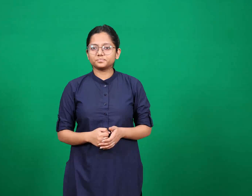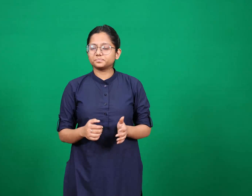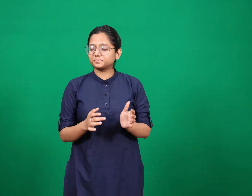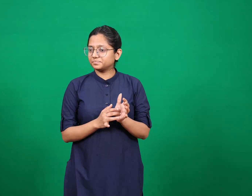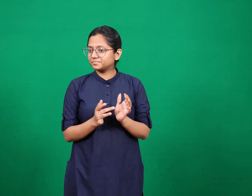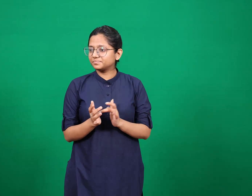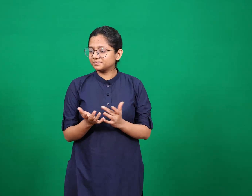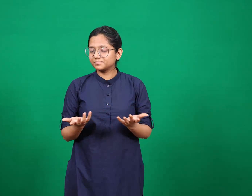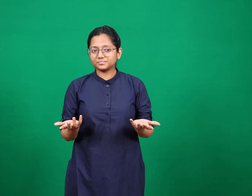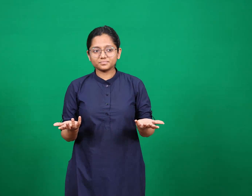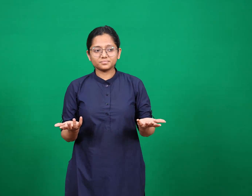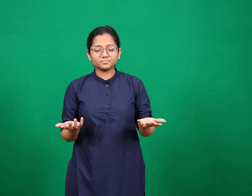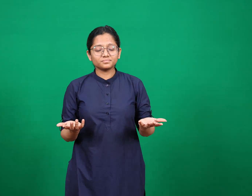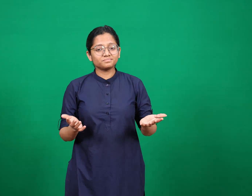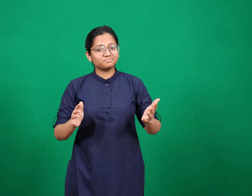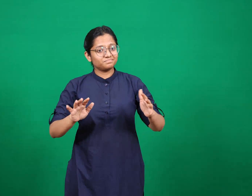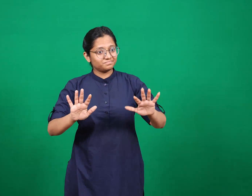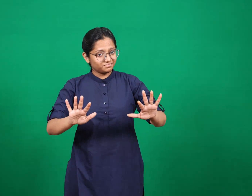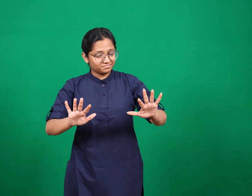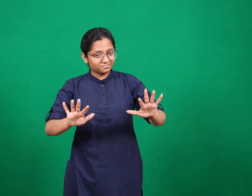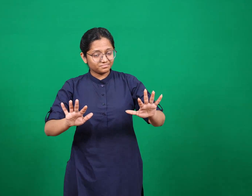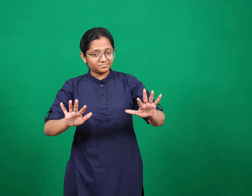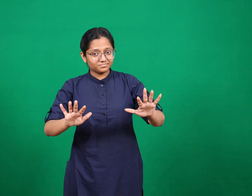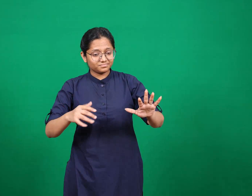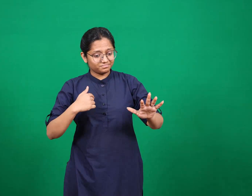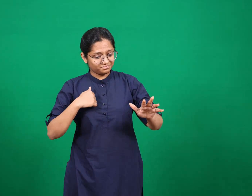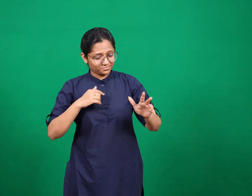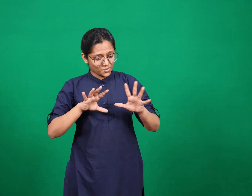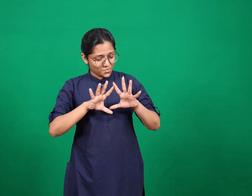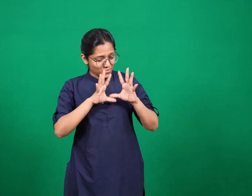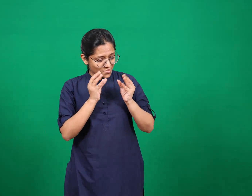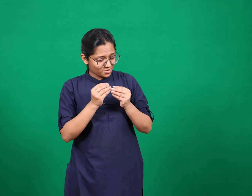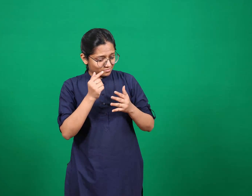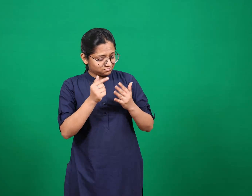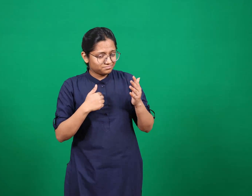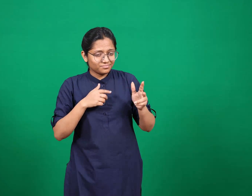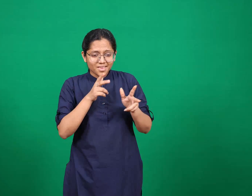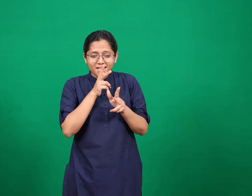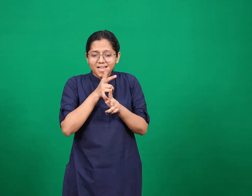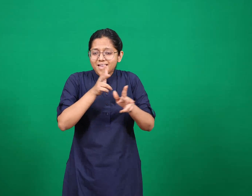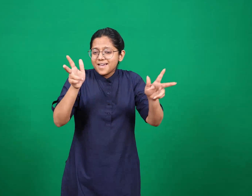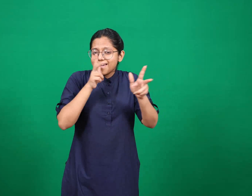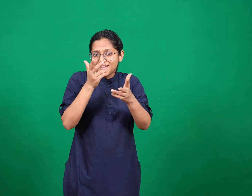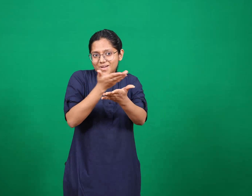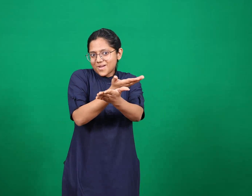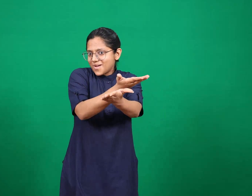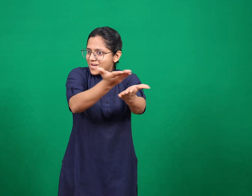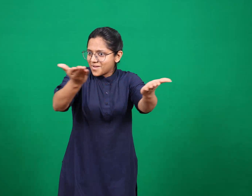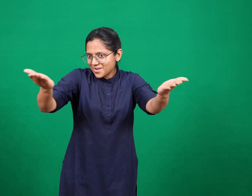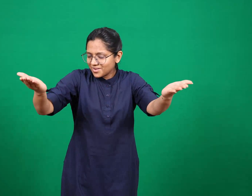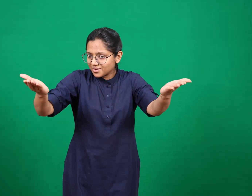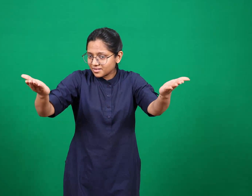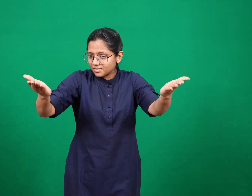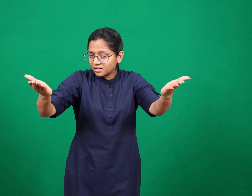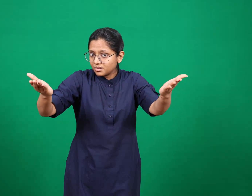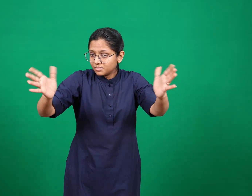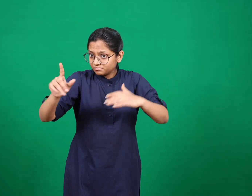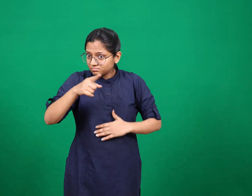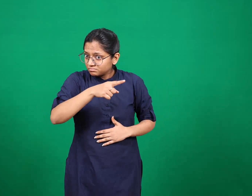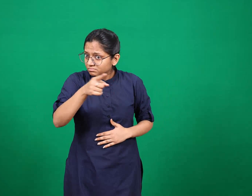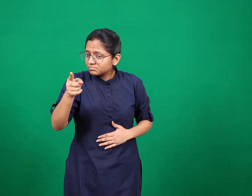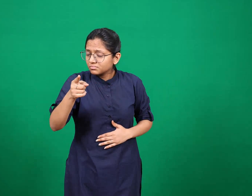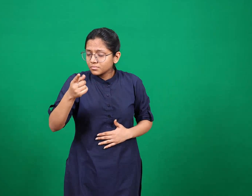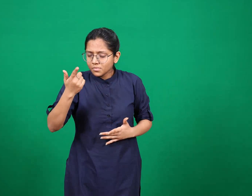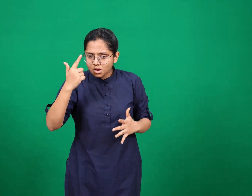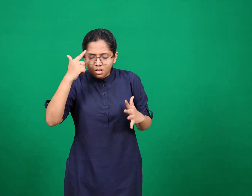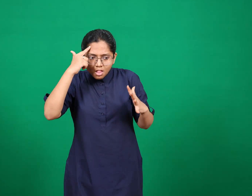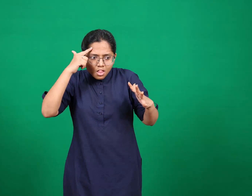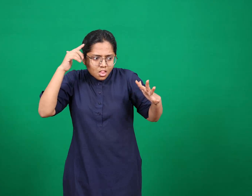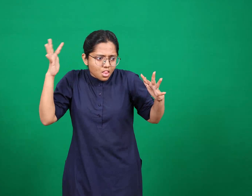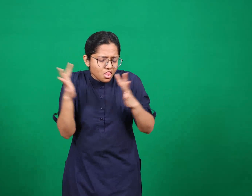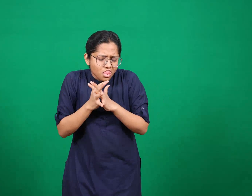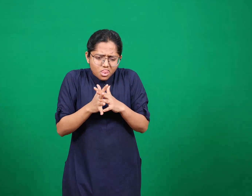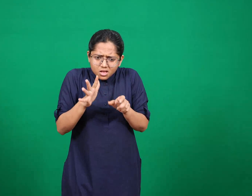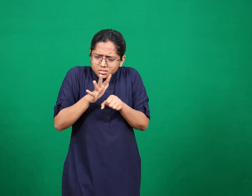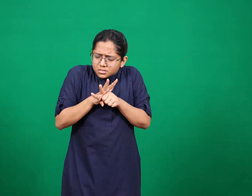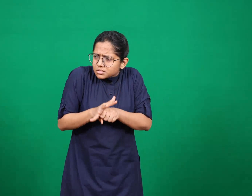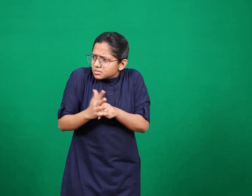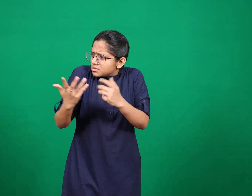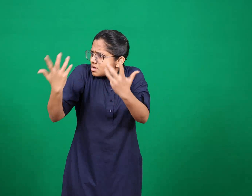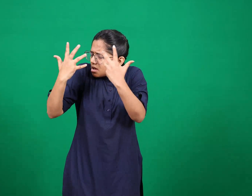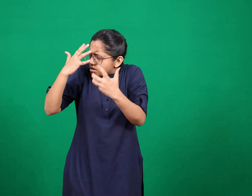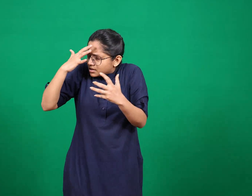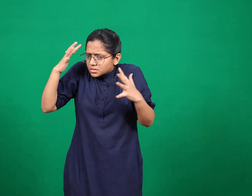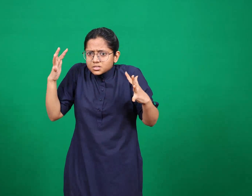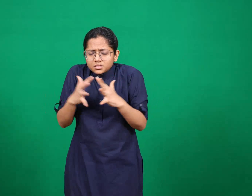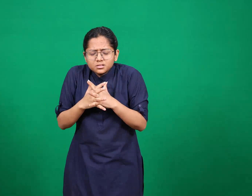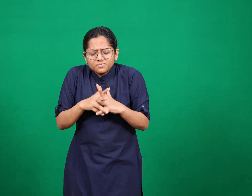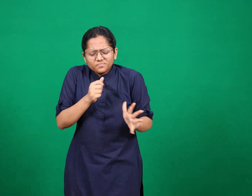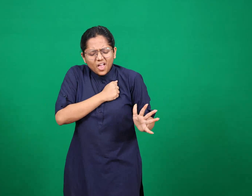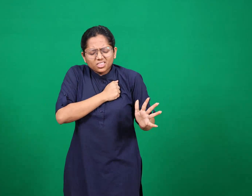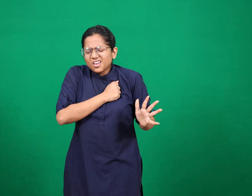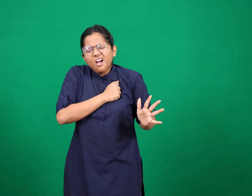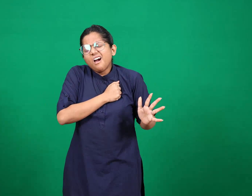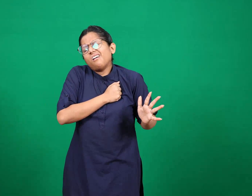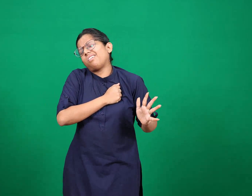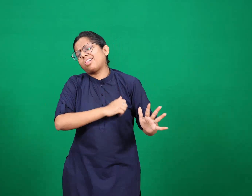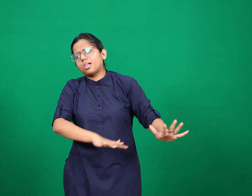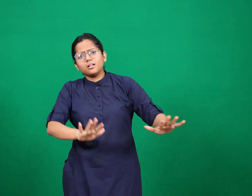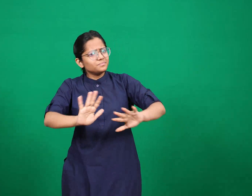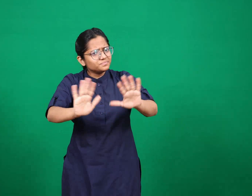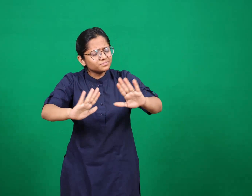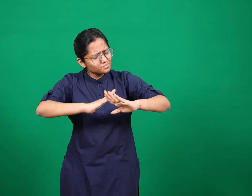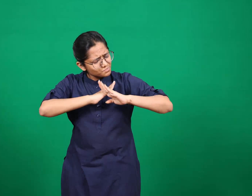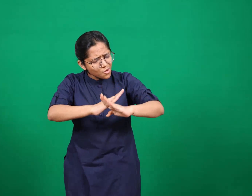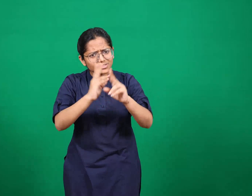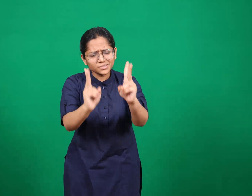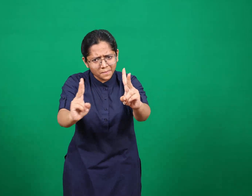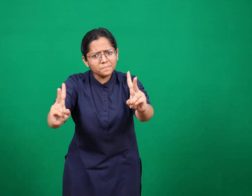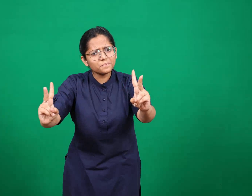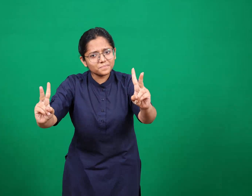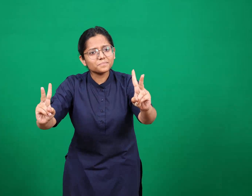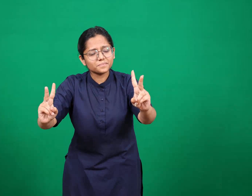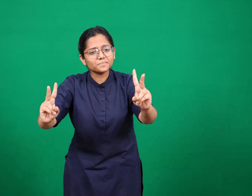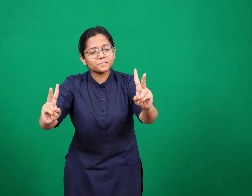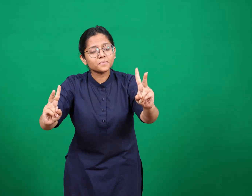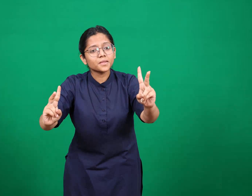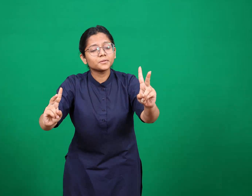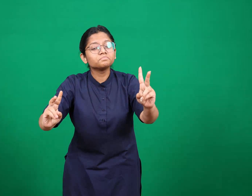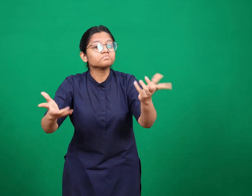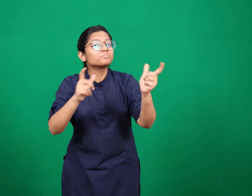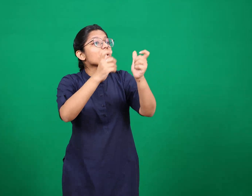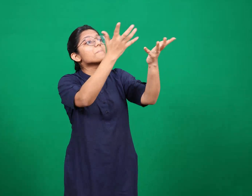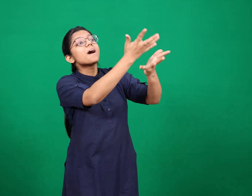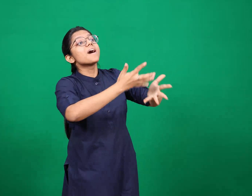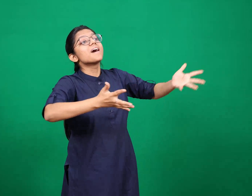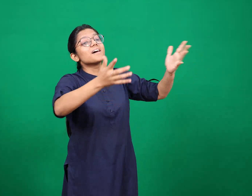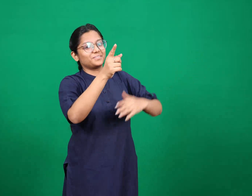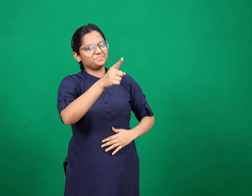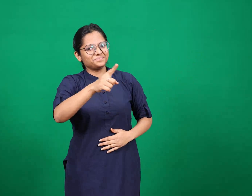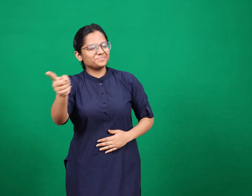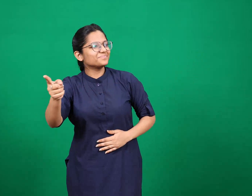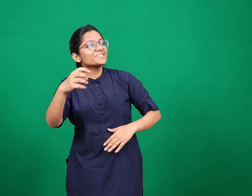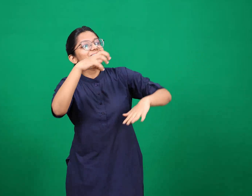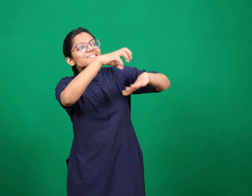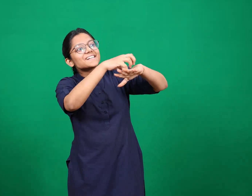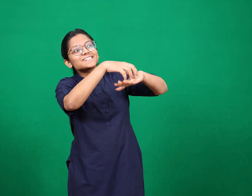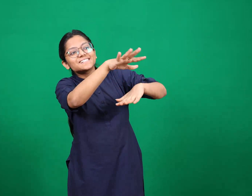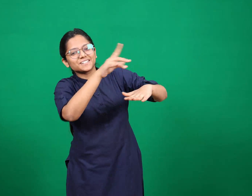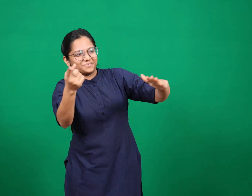"I have told you these things so that you will not fall away. They will put you out of the synagogues.